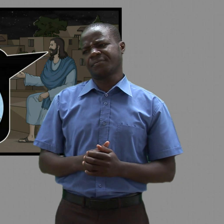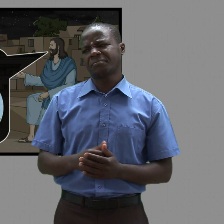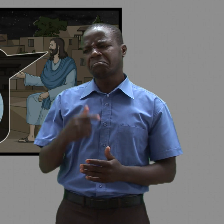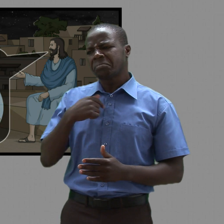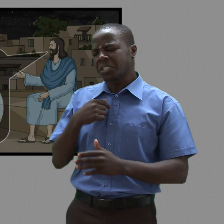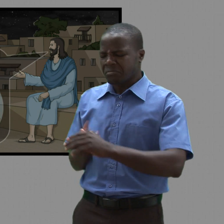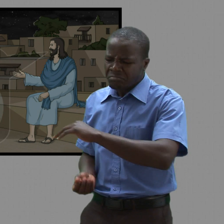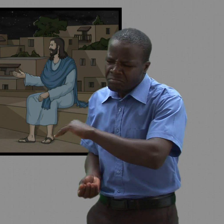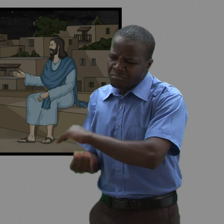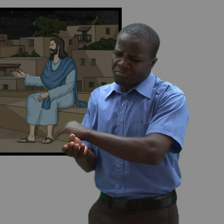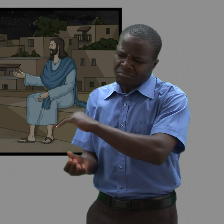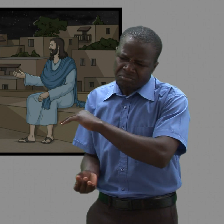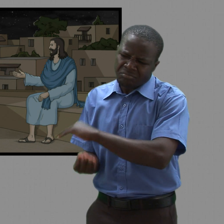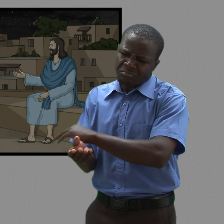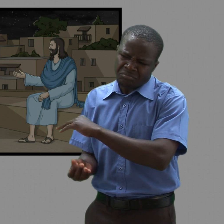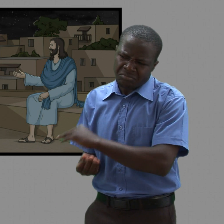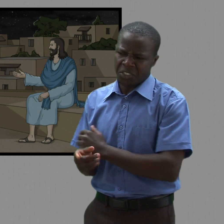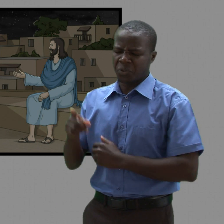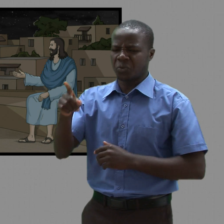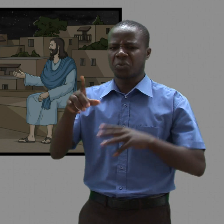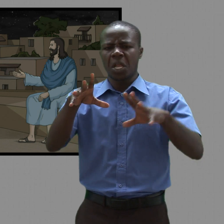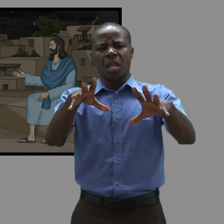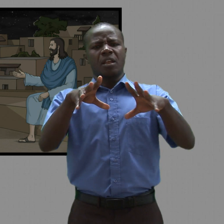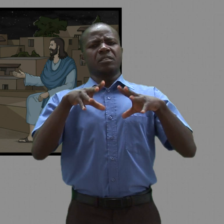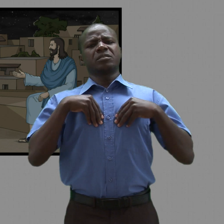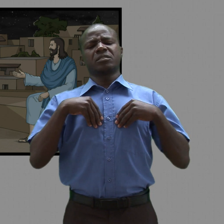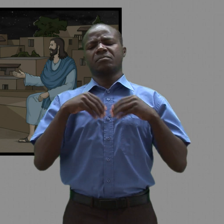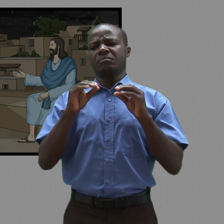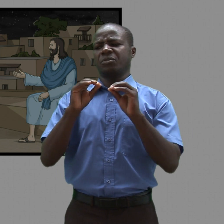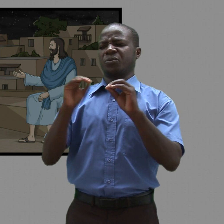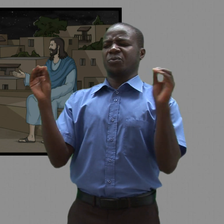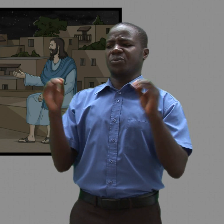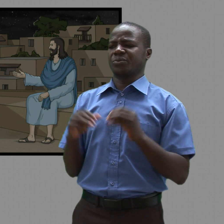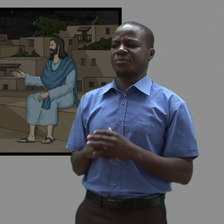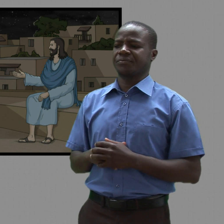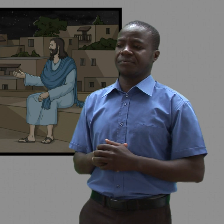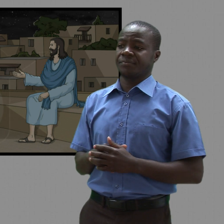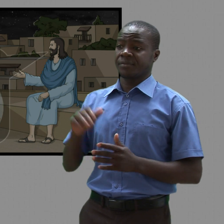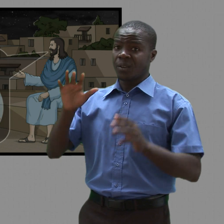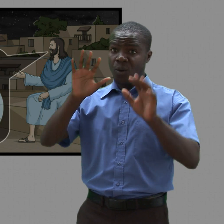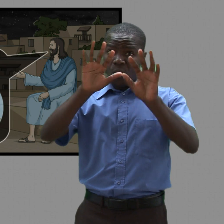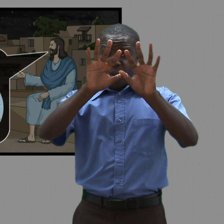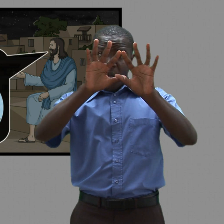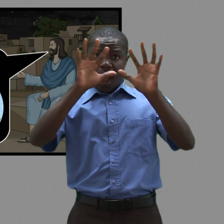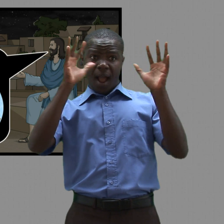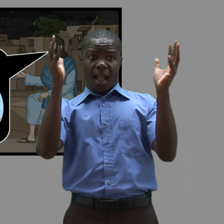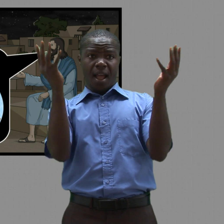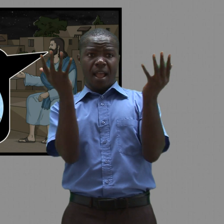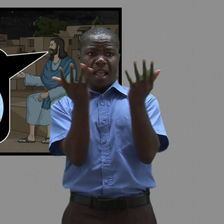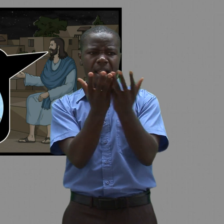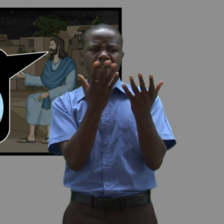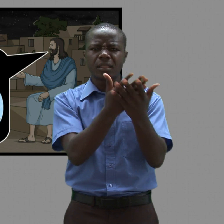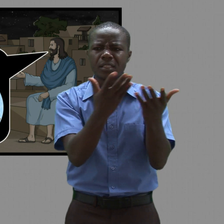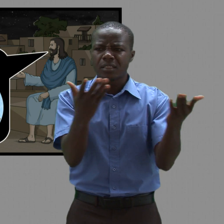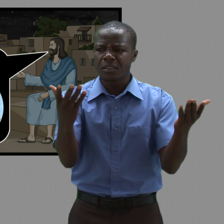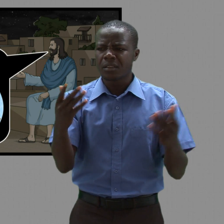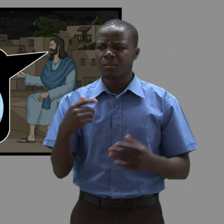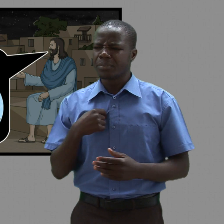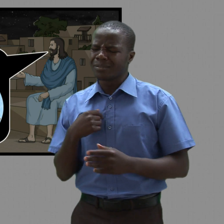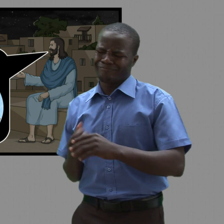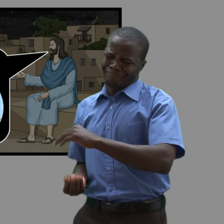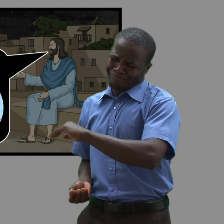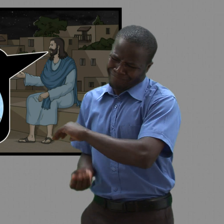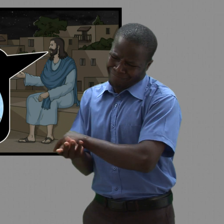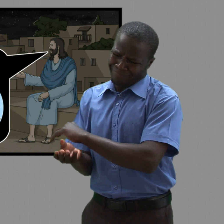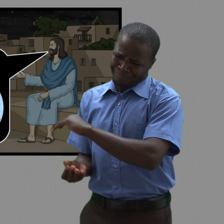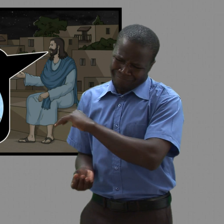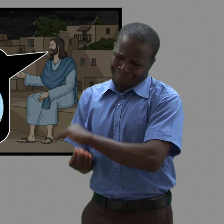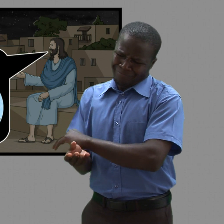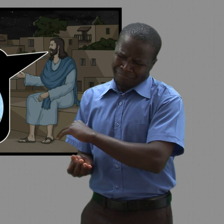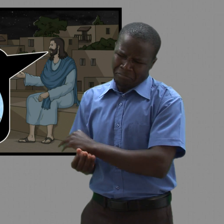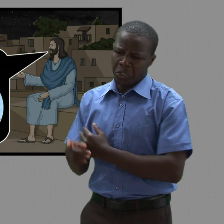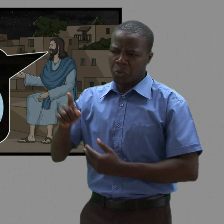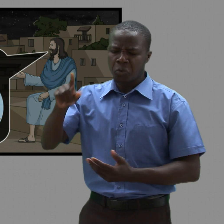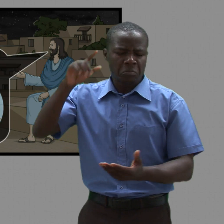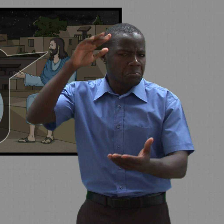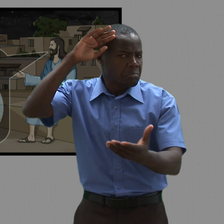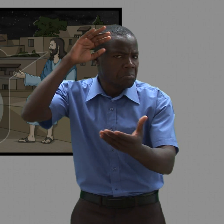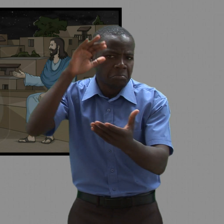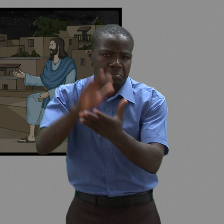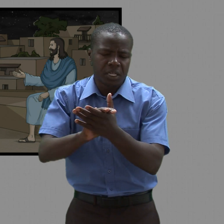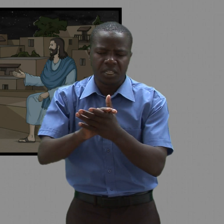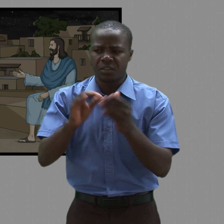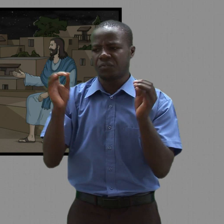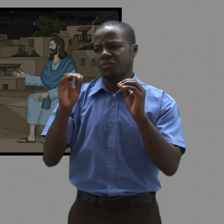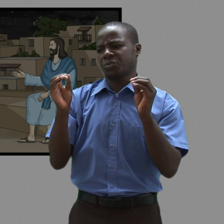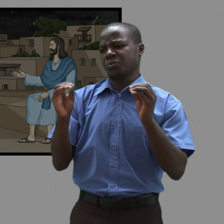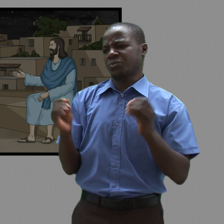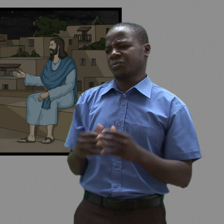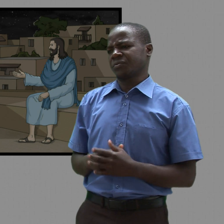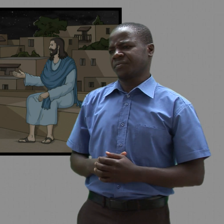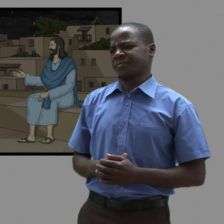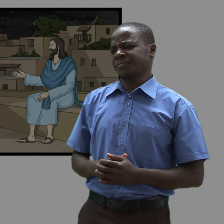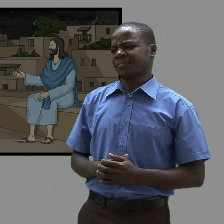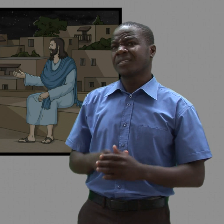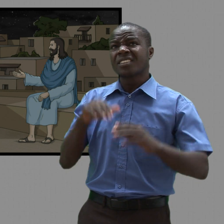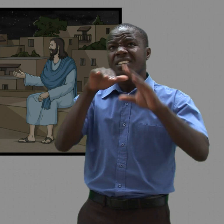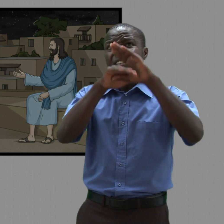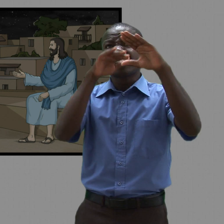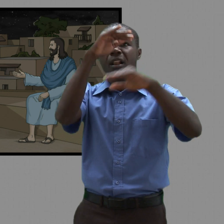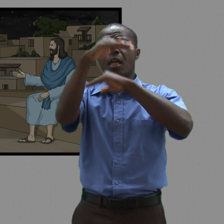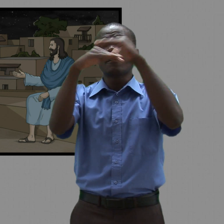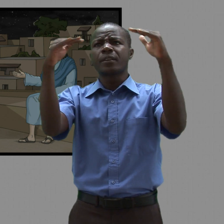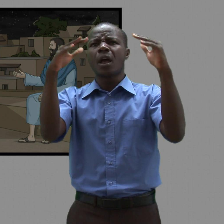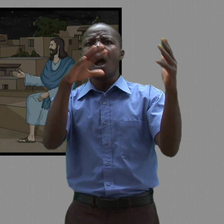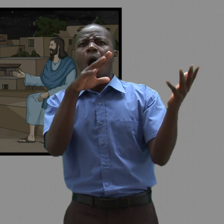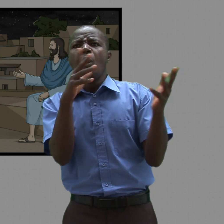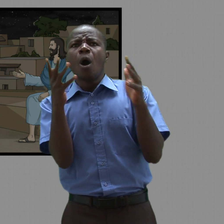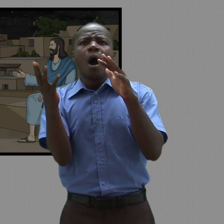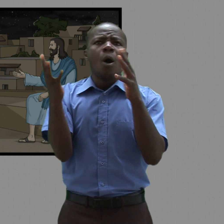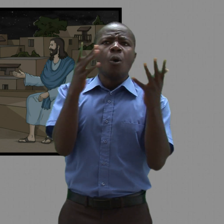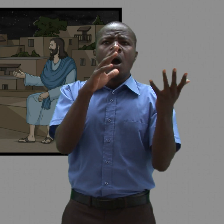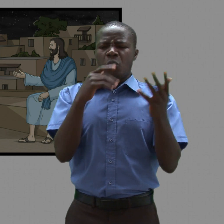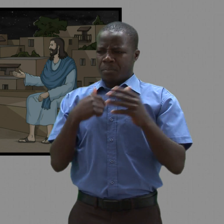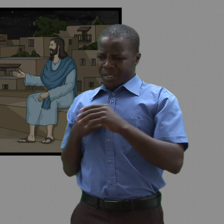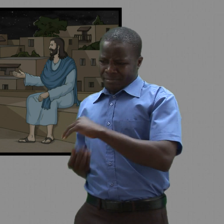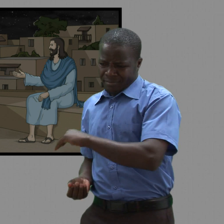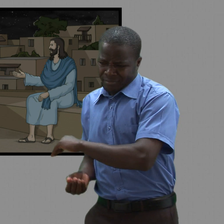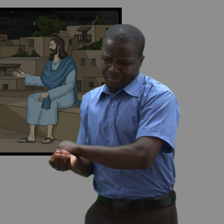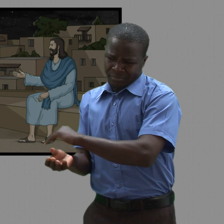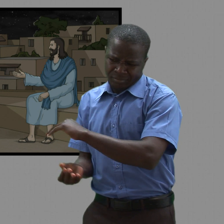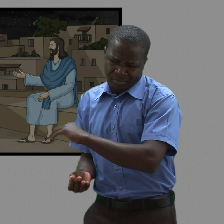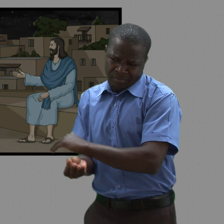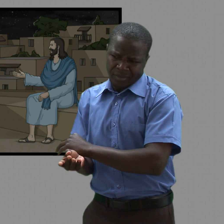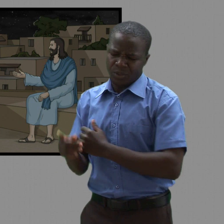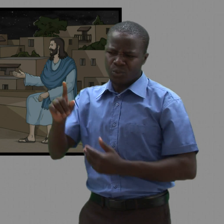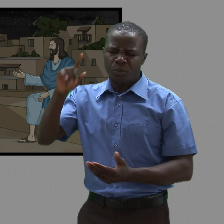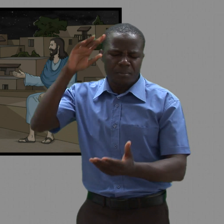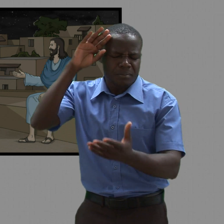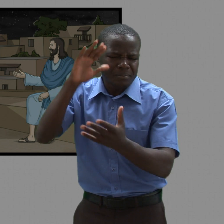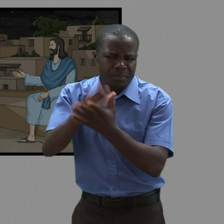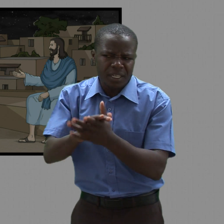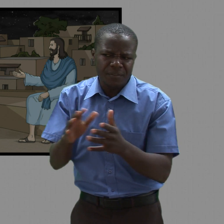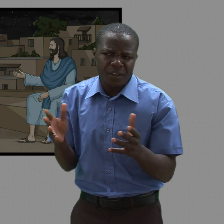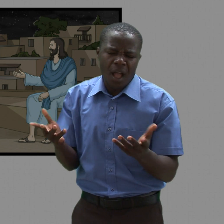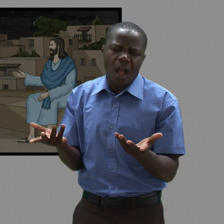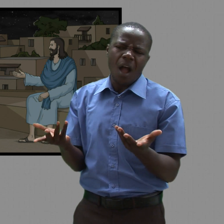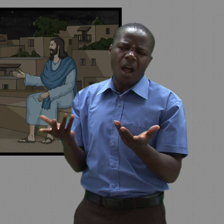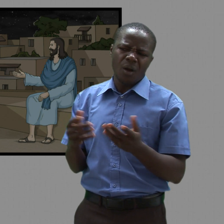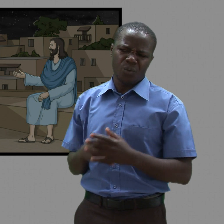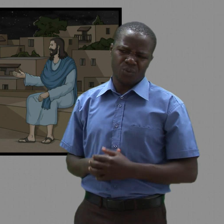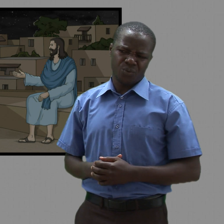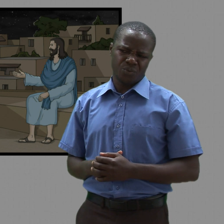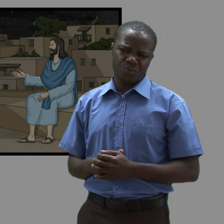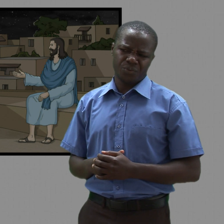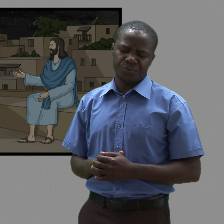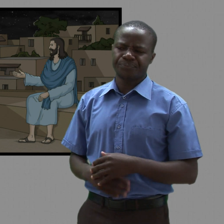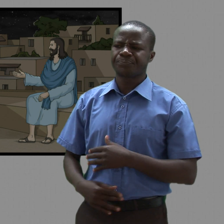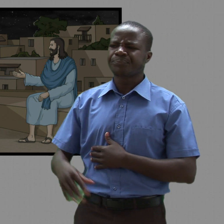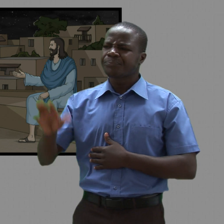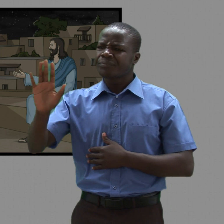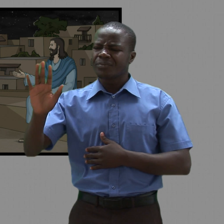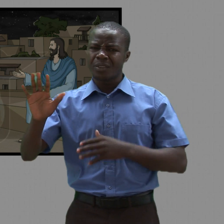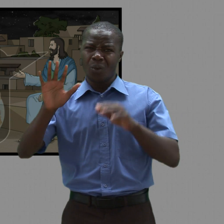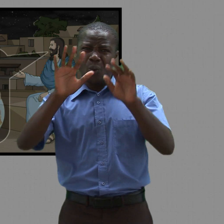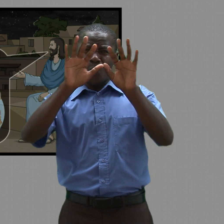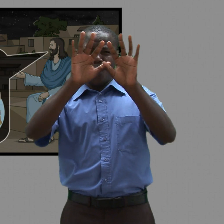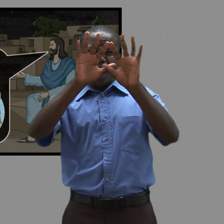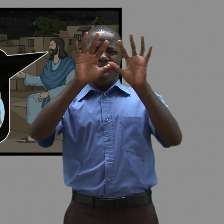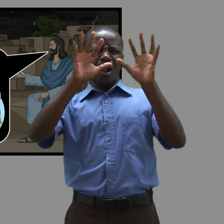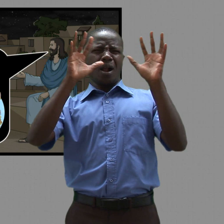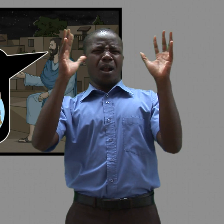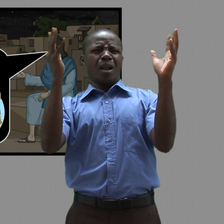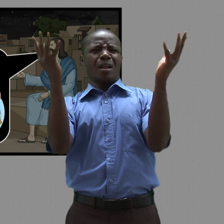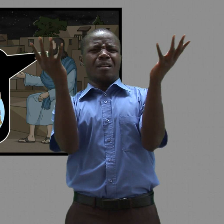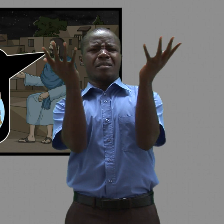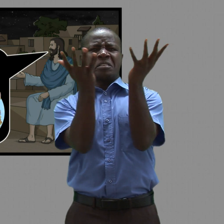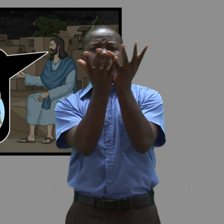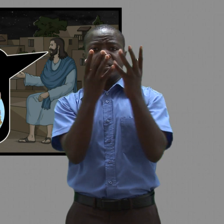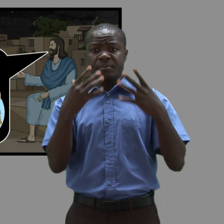Just as Moses lifted up the snake in the wilderness, so the Son of Man must be lifted up, that everyone who believes in Him may have eternal life.